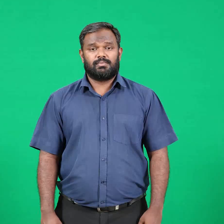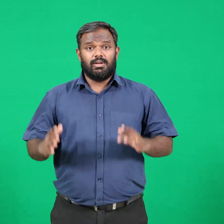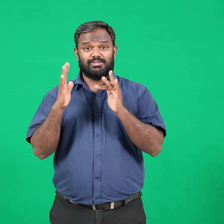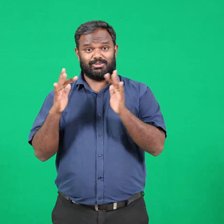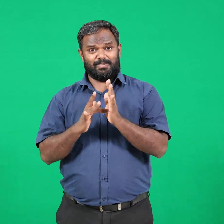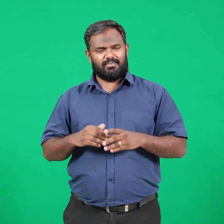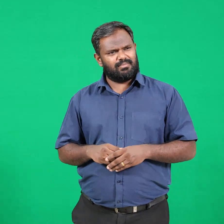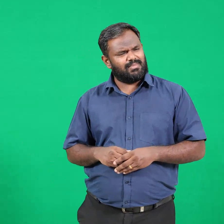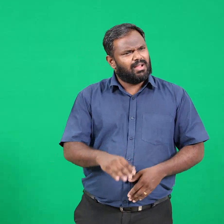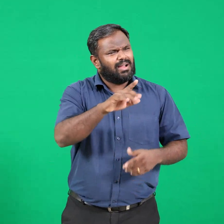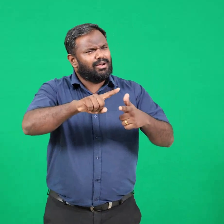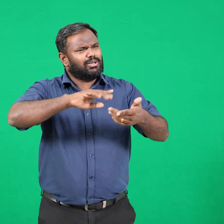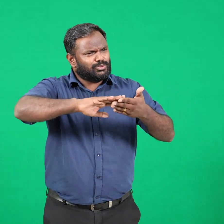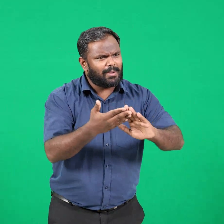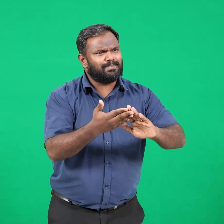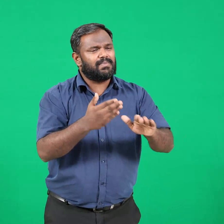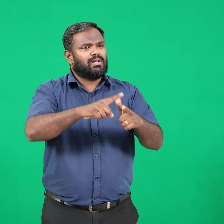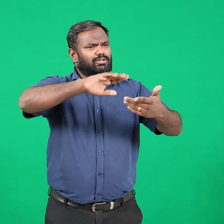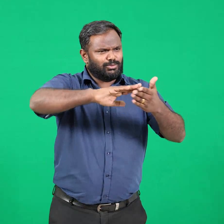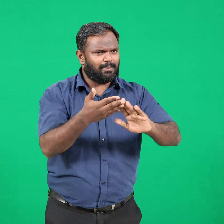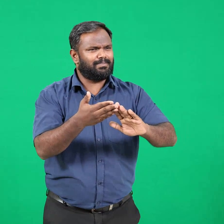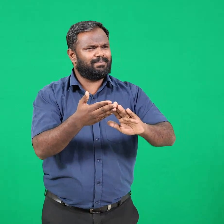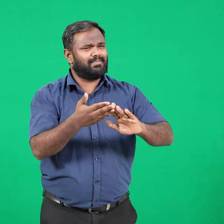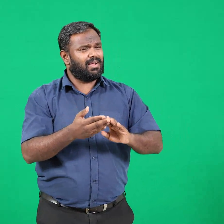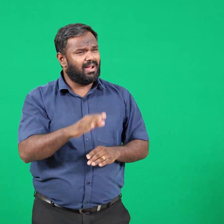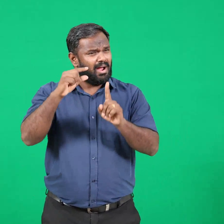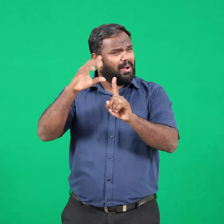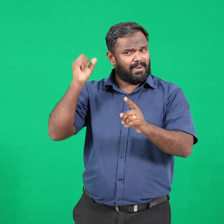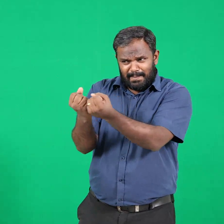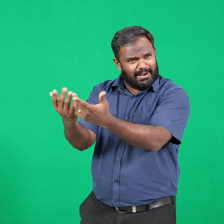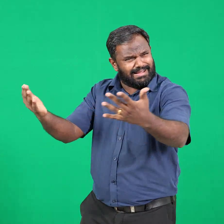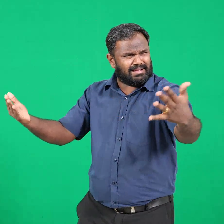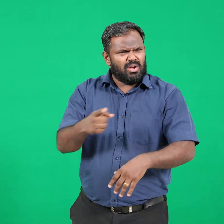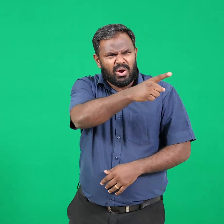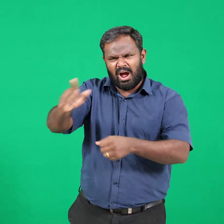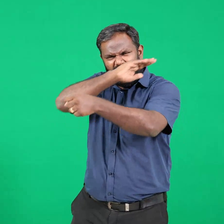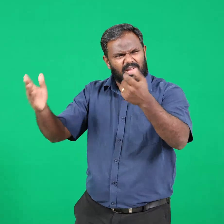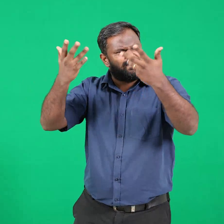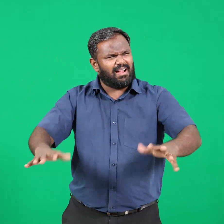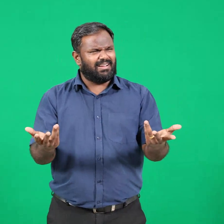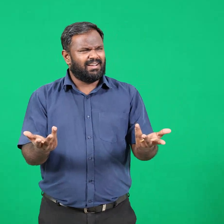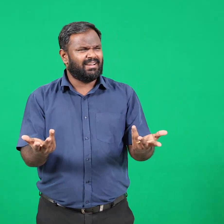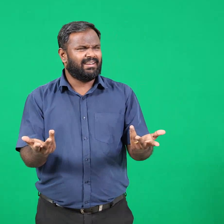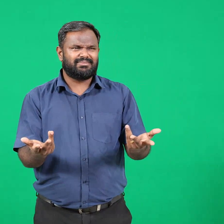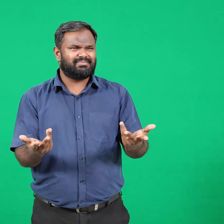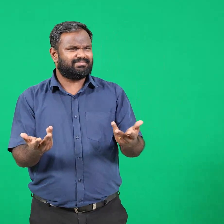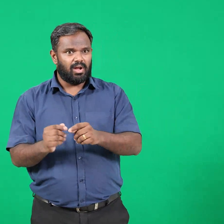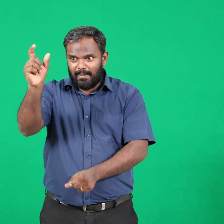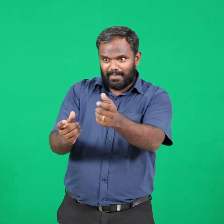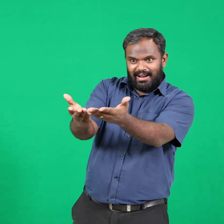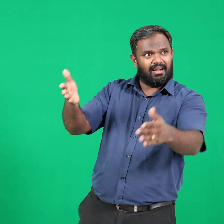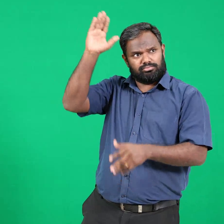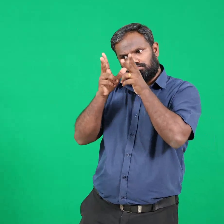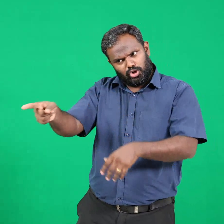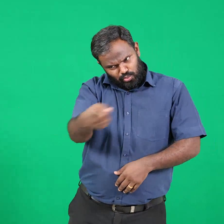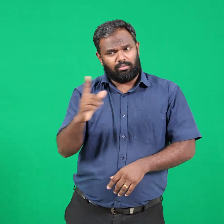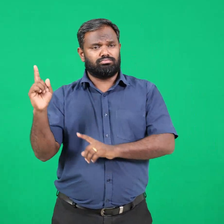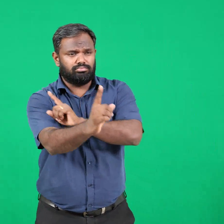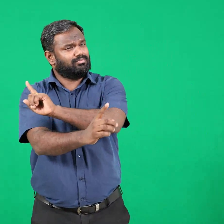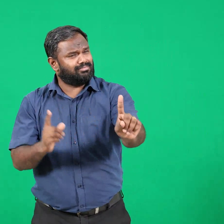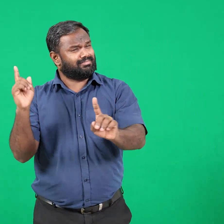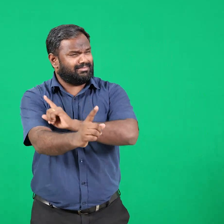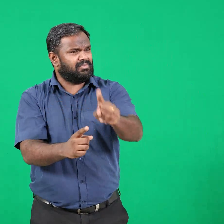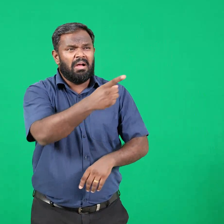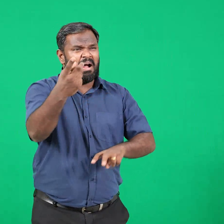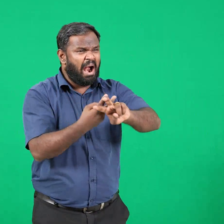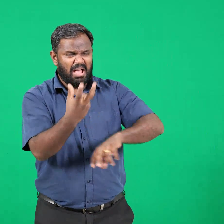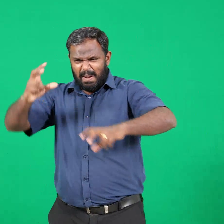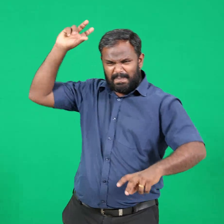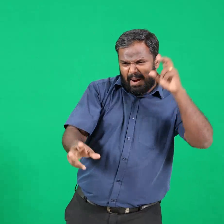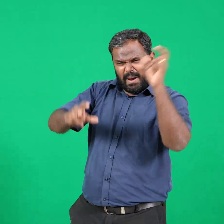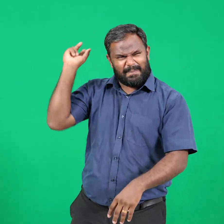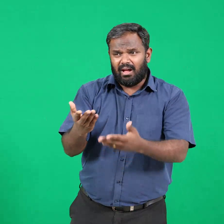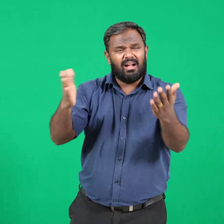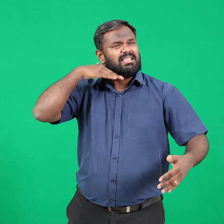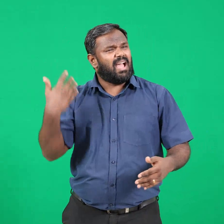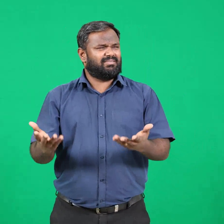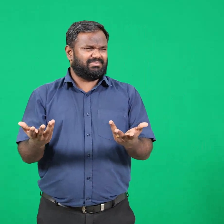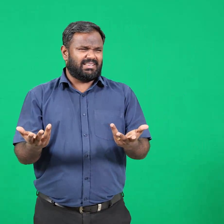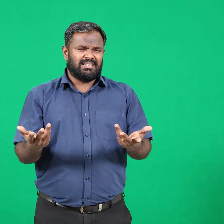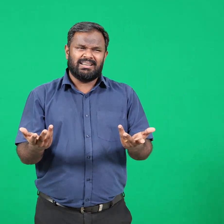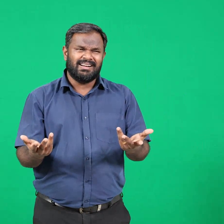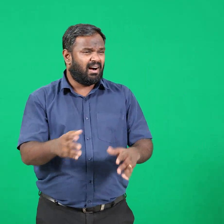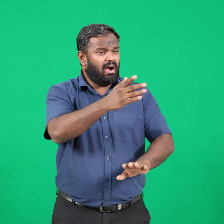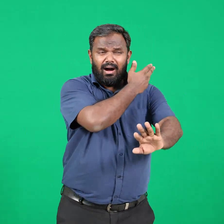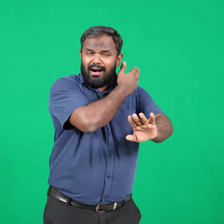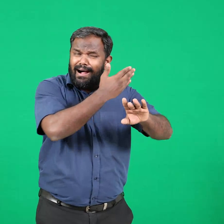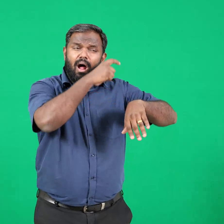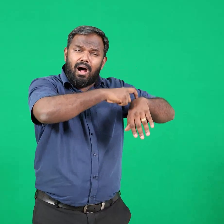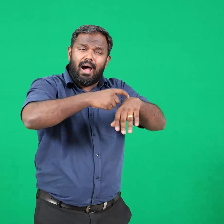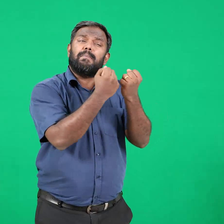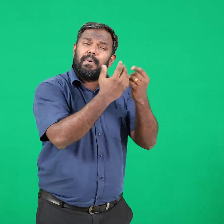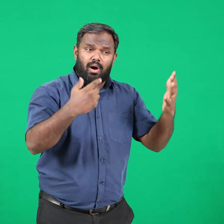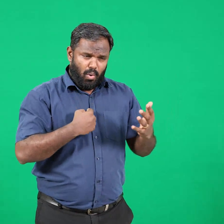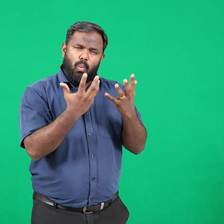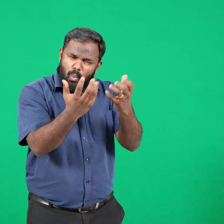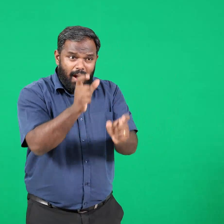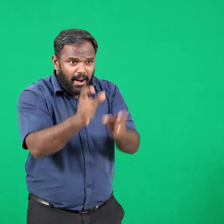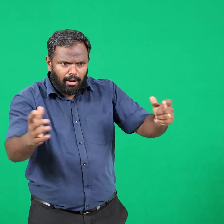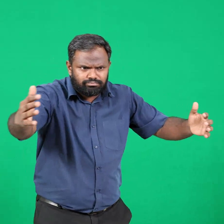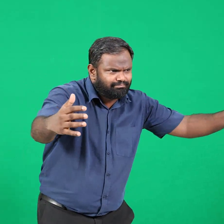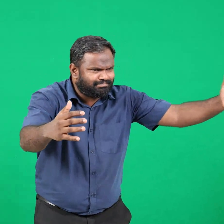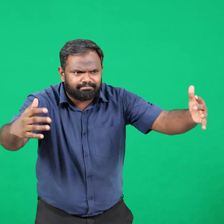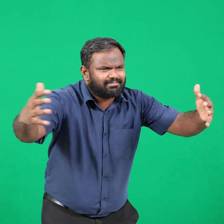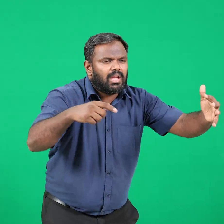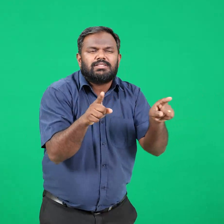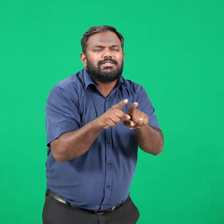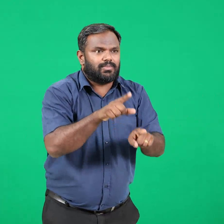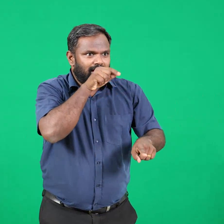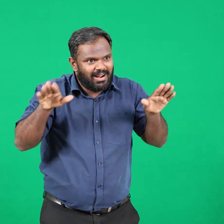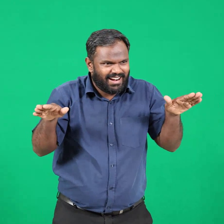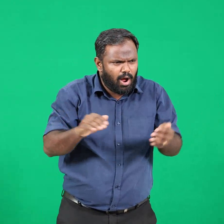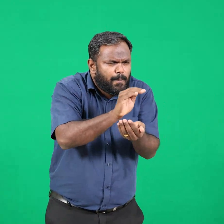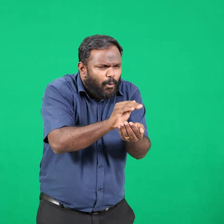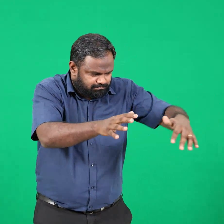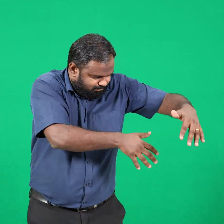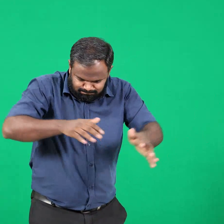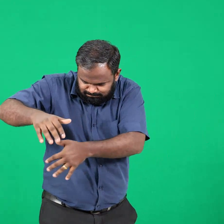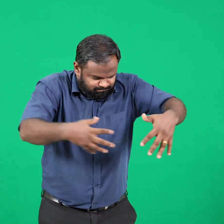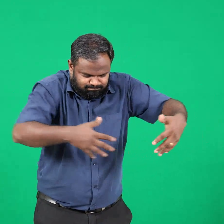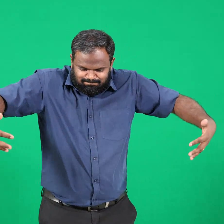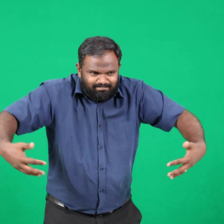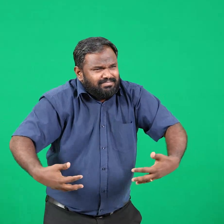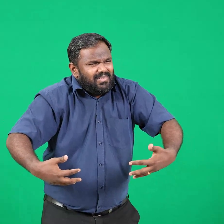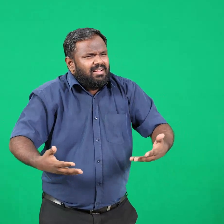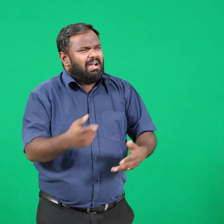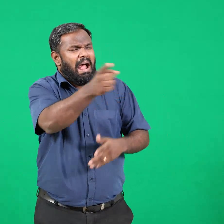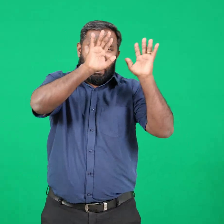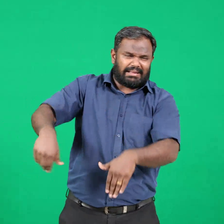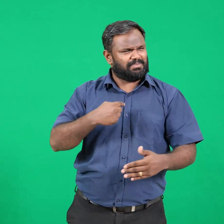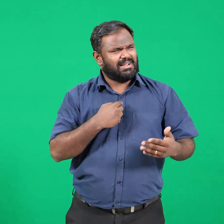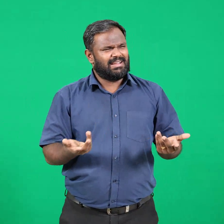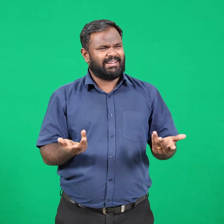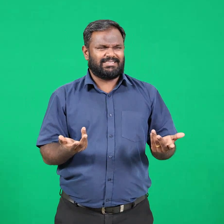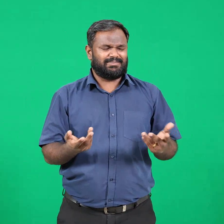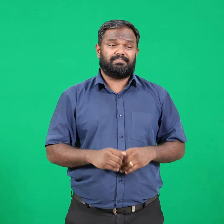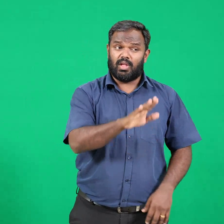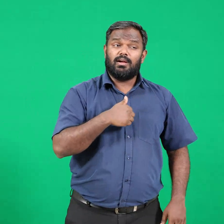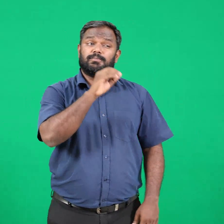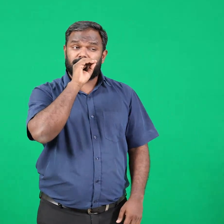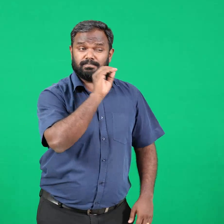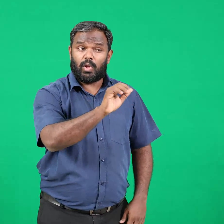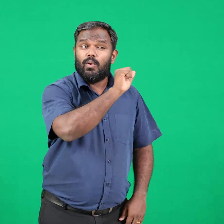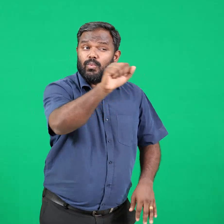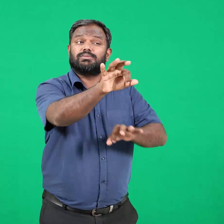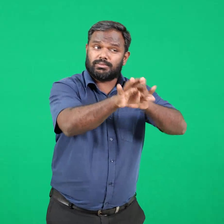O Jerusalem, Jerusalem, who kills the prophets and stones those sent to her, how often I have longed to gather your children together, as a hen gathers her chicks under her wings, but you were unwilling!